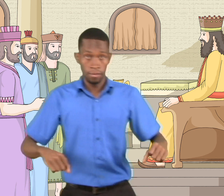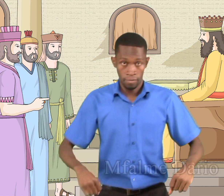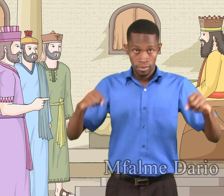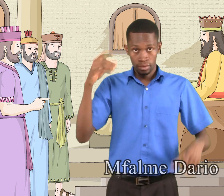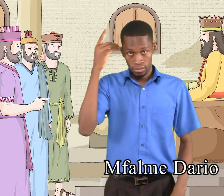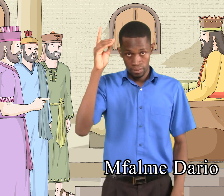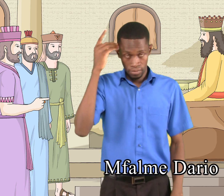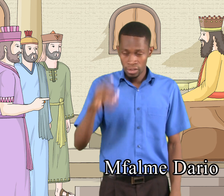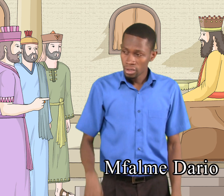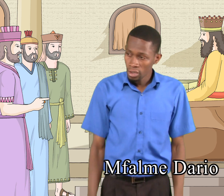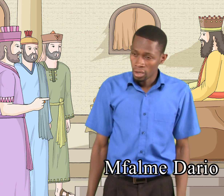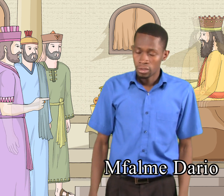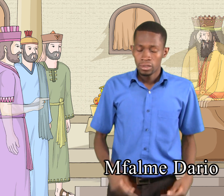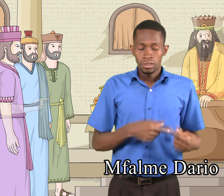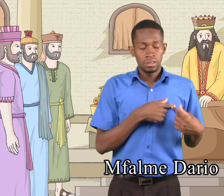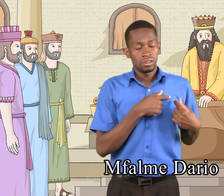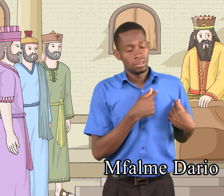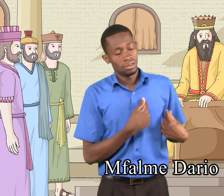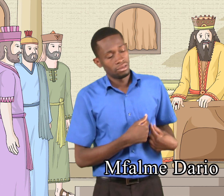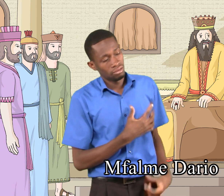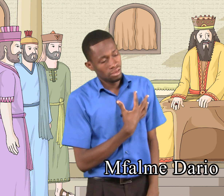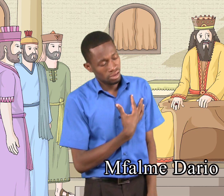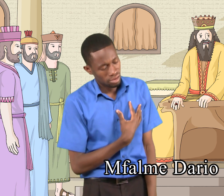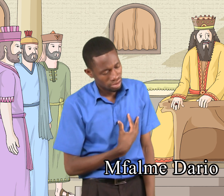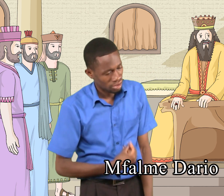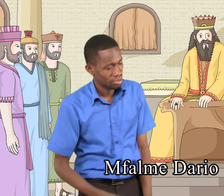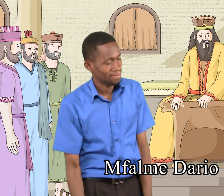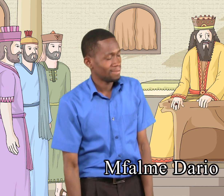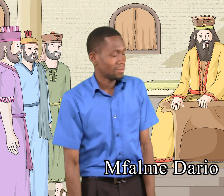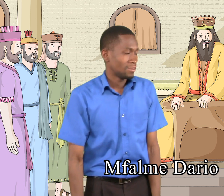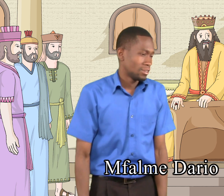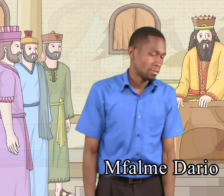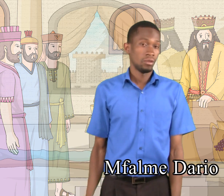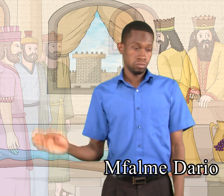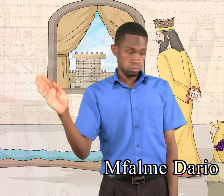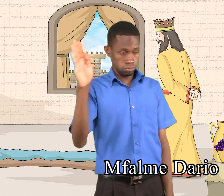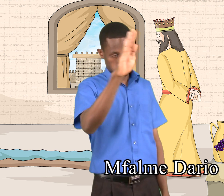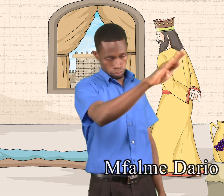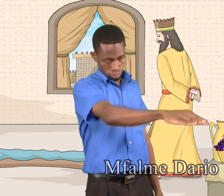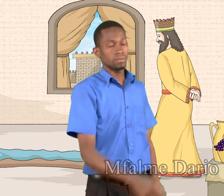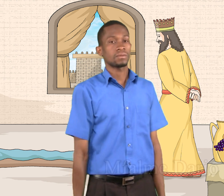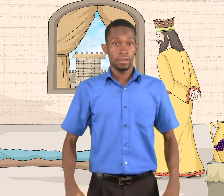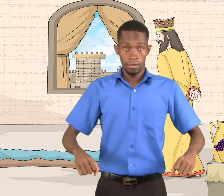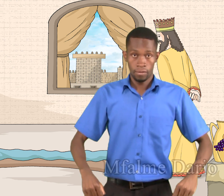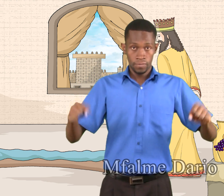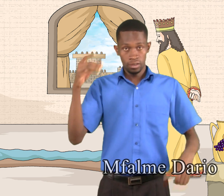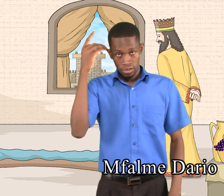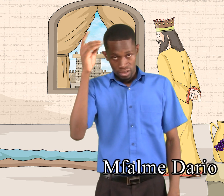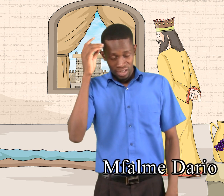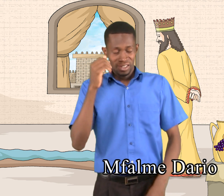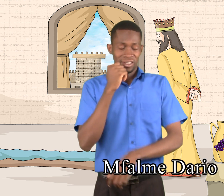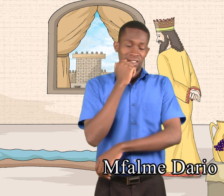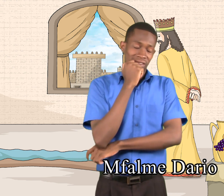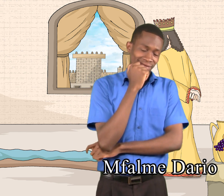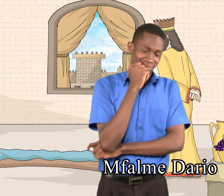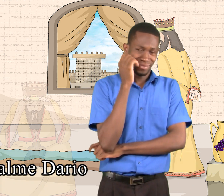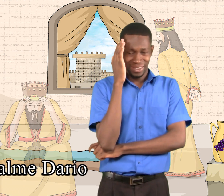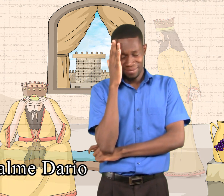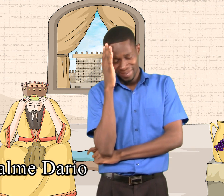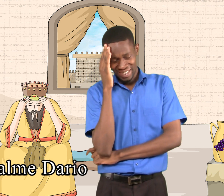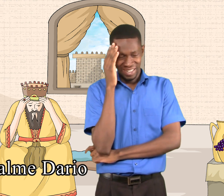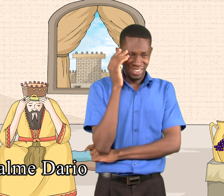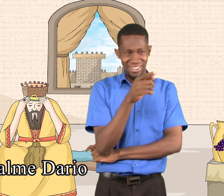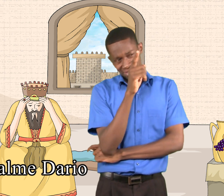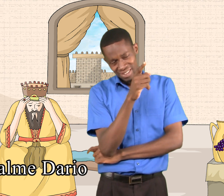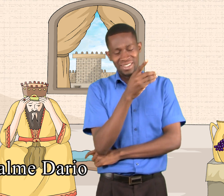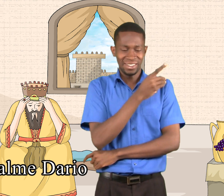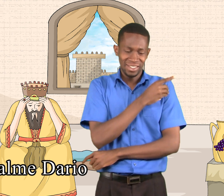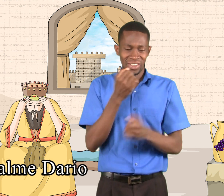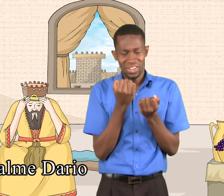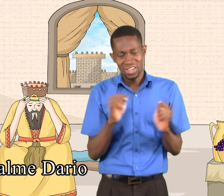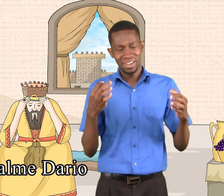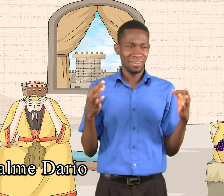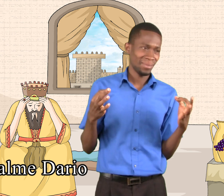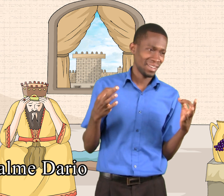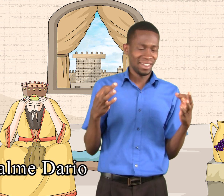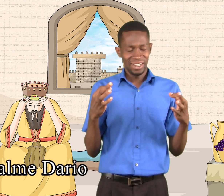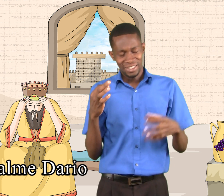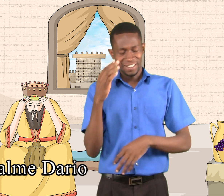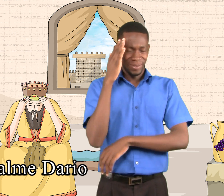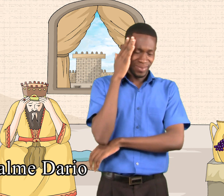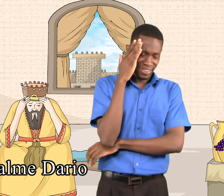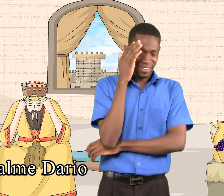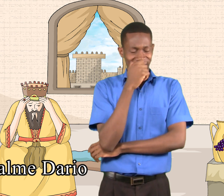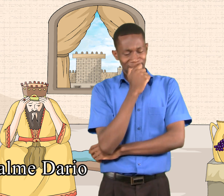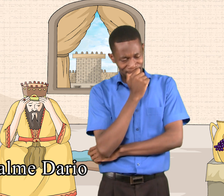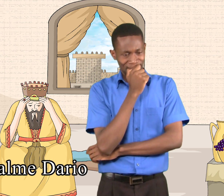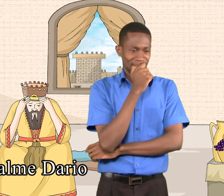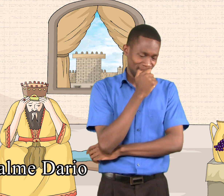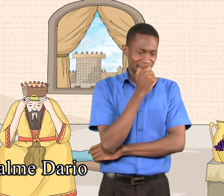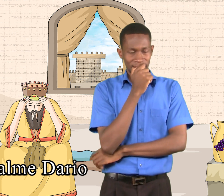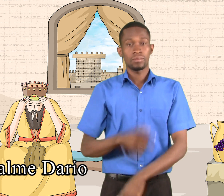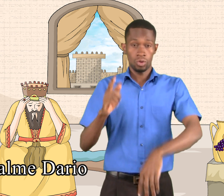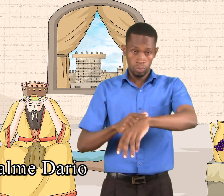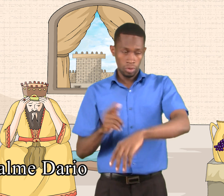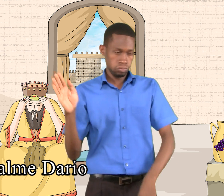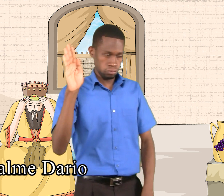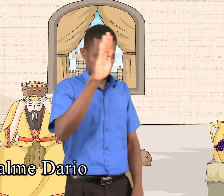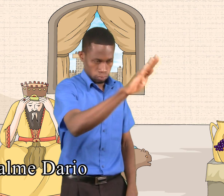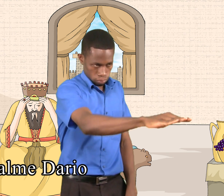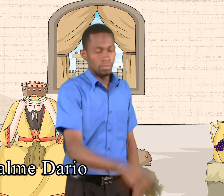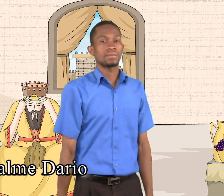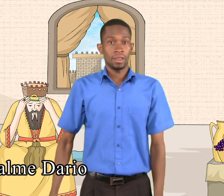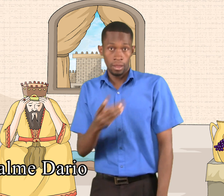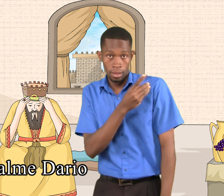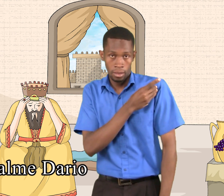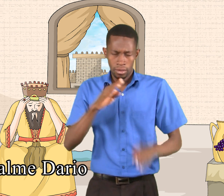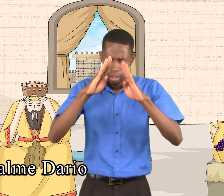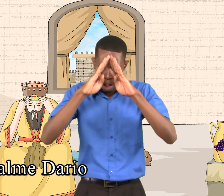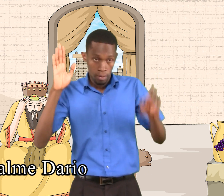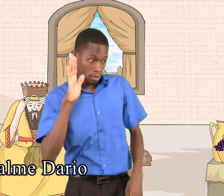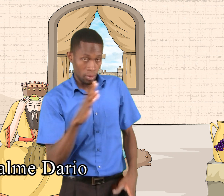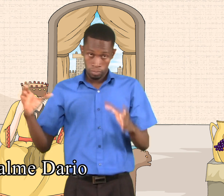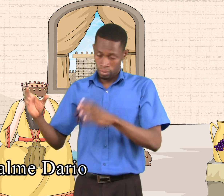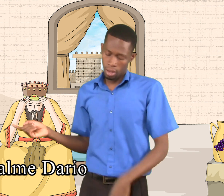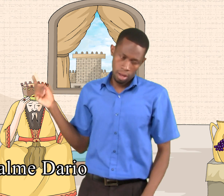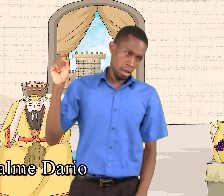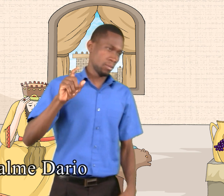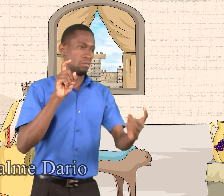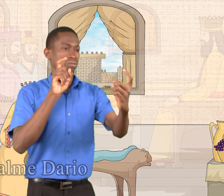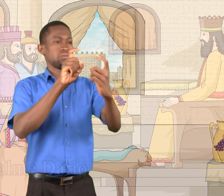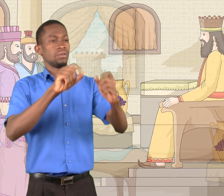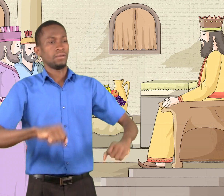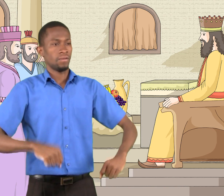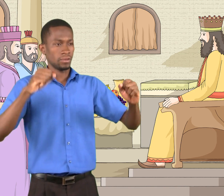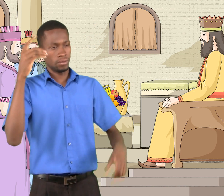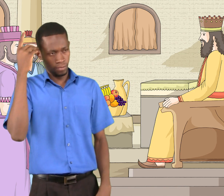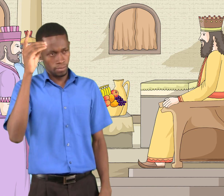As soon as the king heard this, he was deeply distressed and set his mind on delivering Daniel, and he labored until sundown to rescue him.